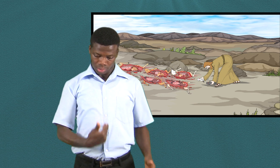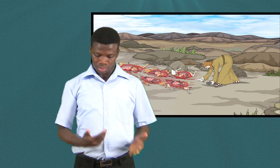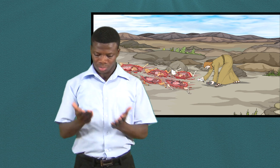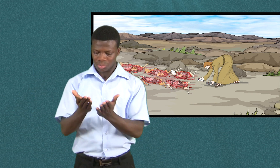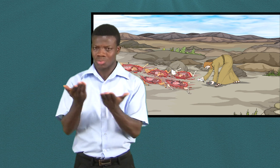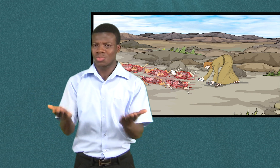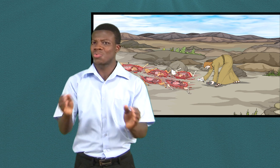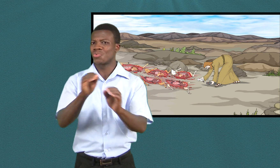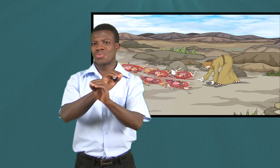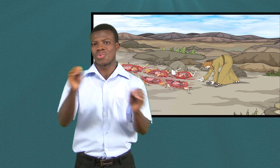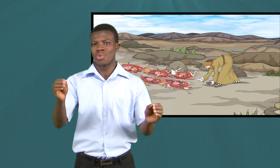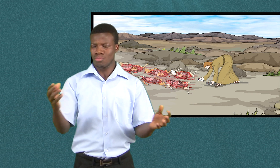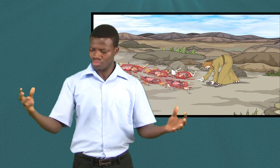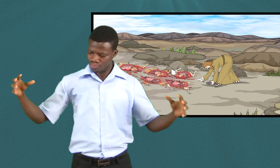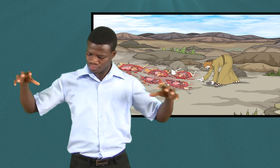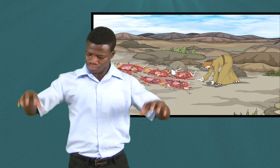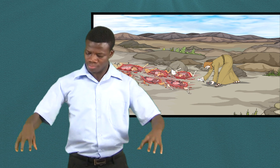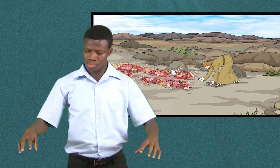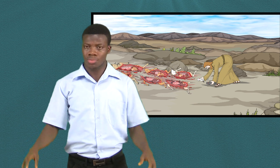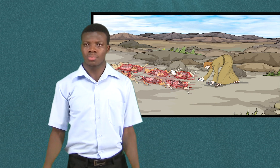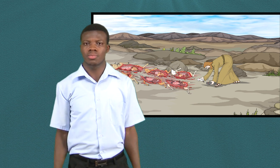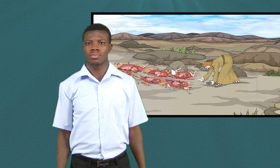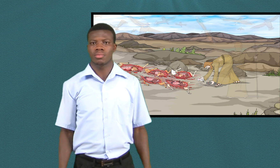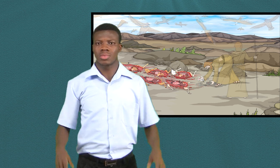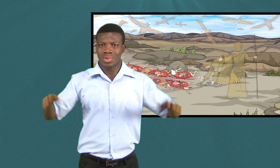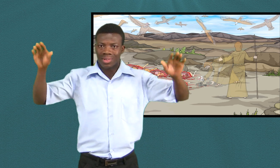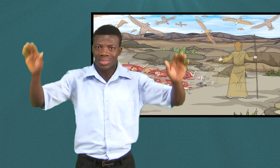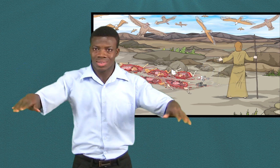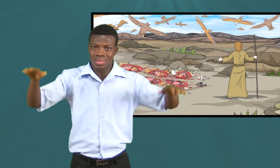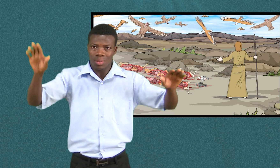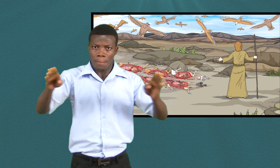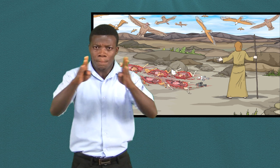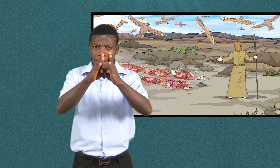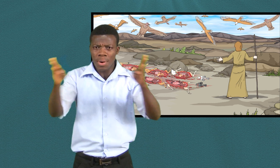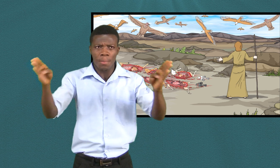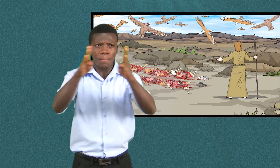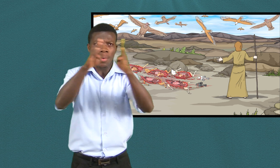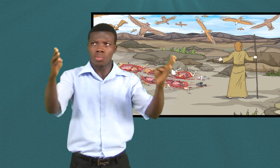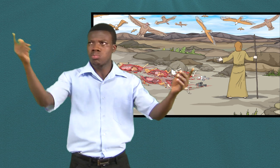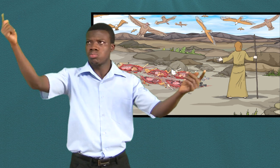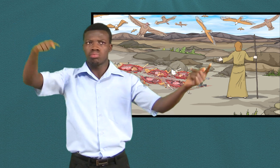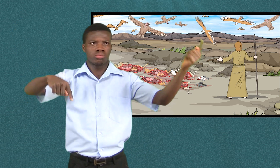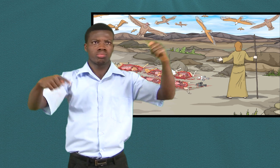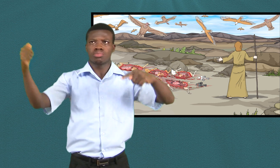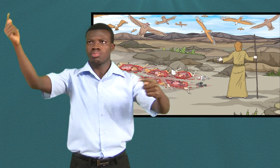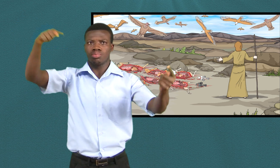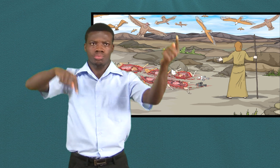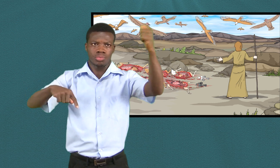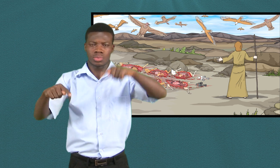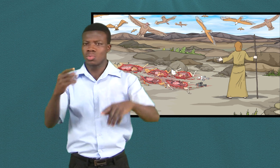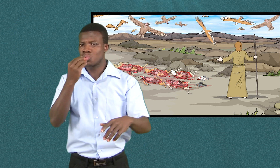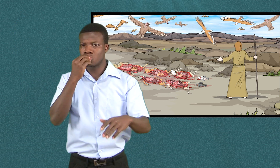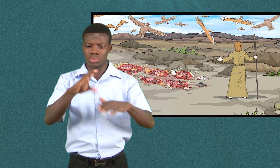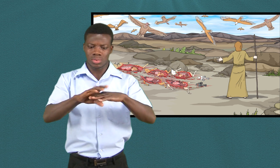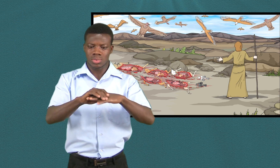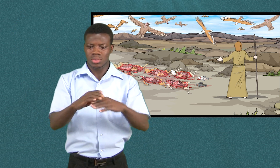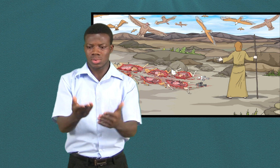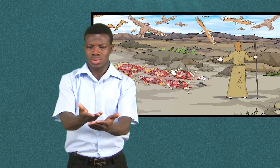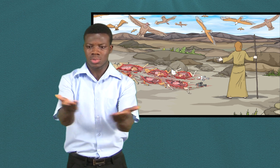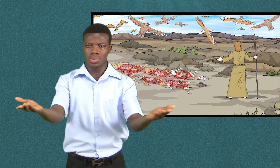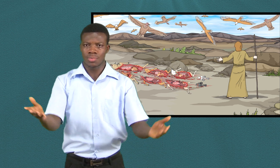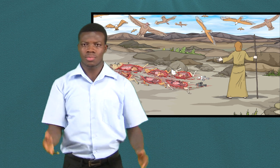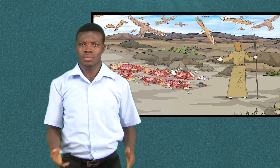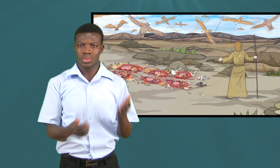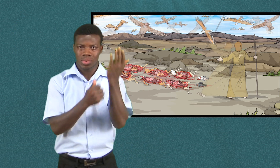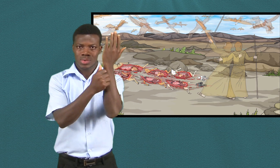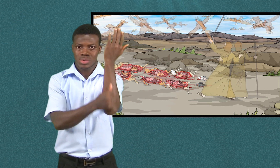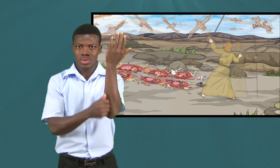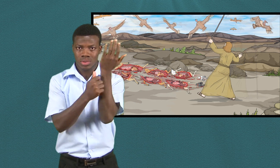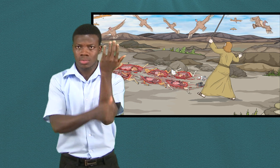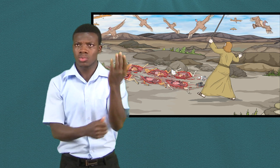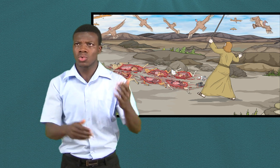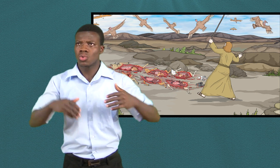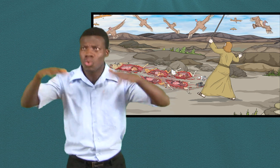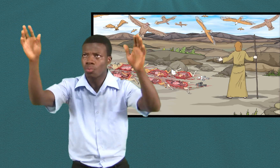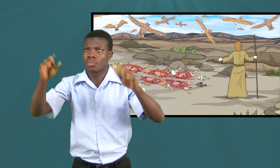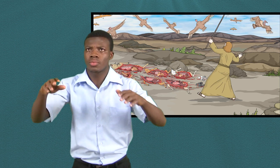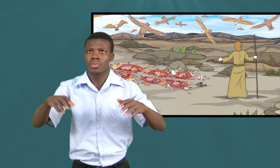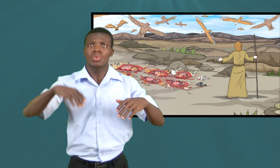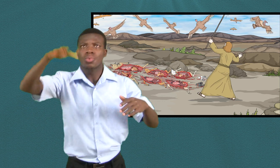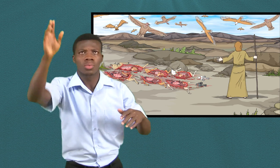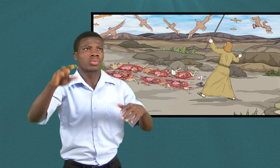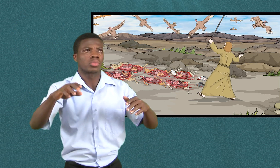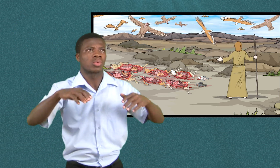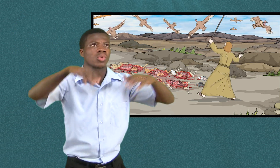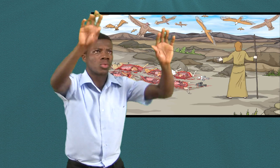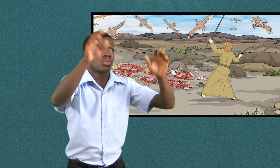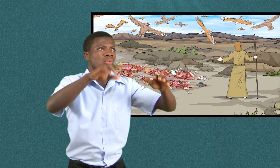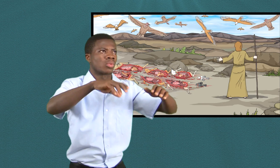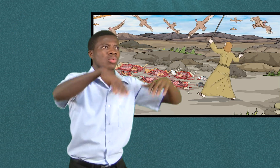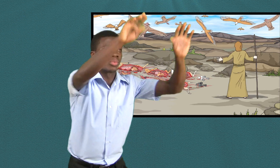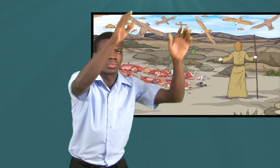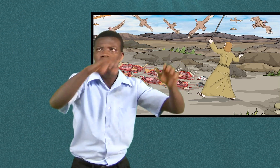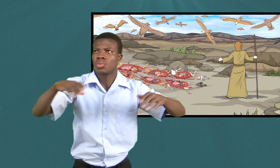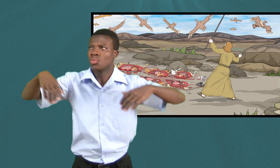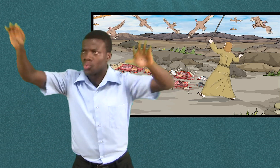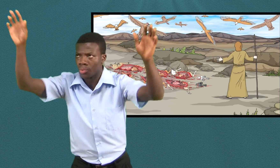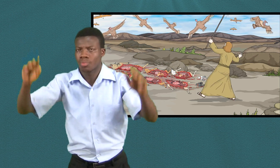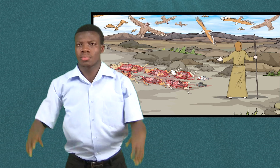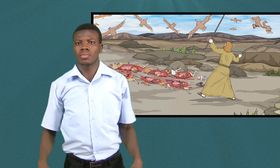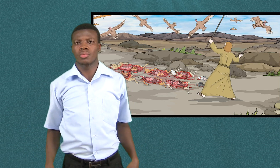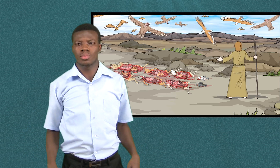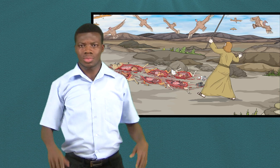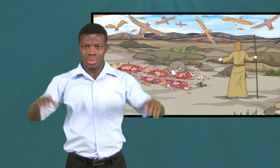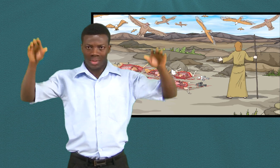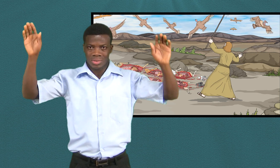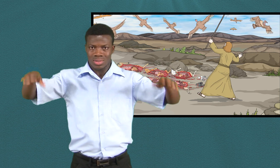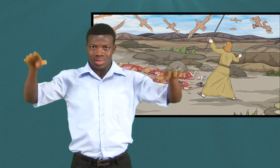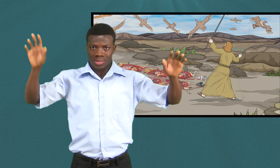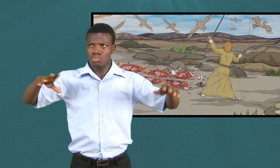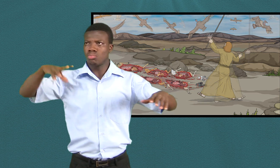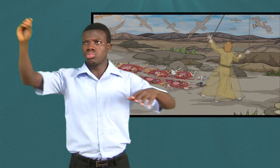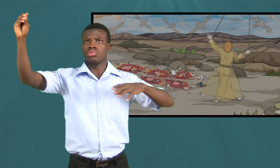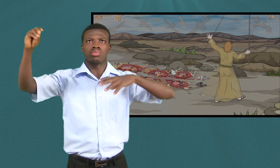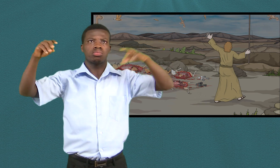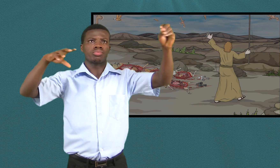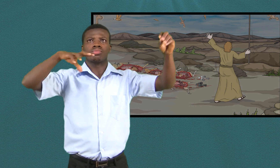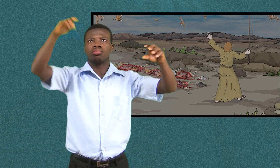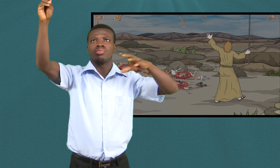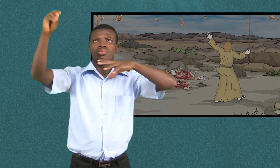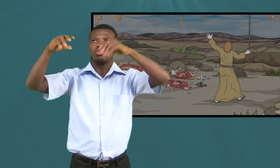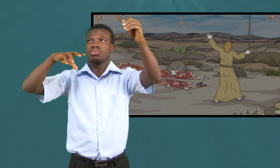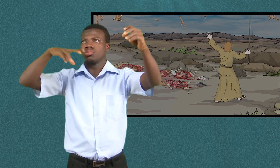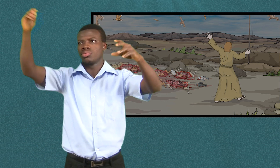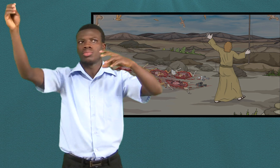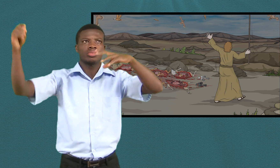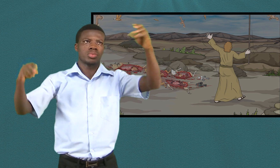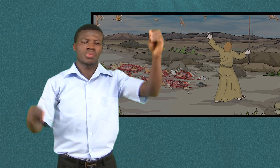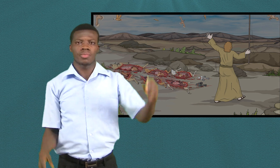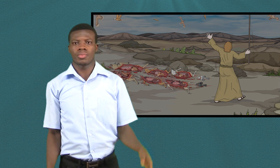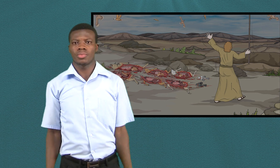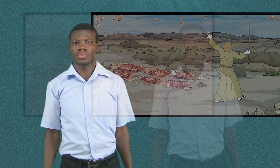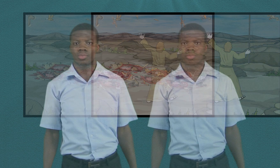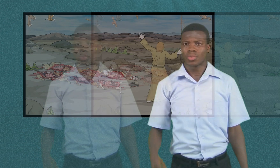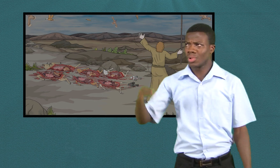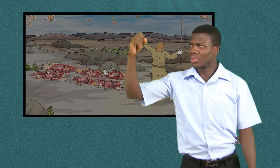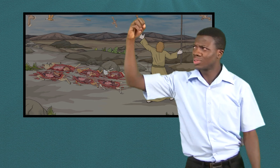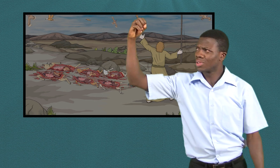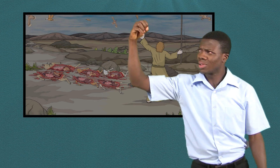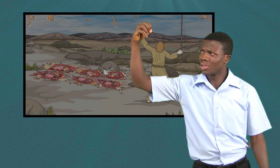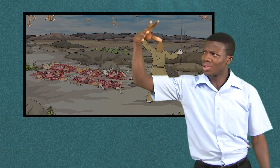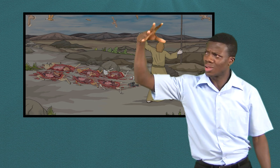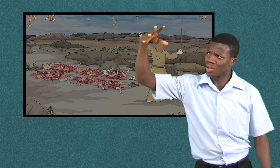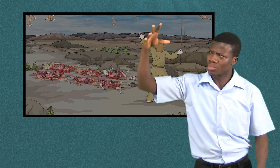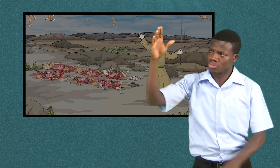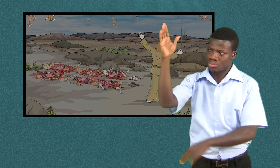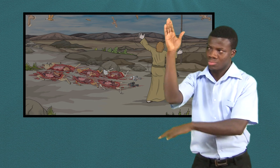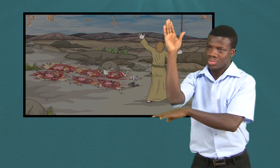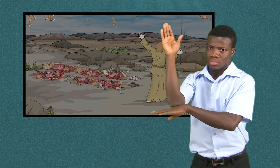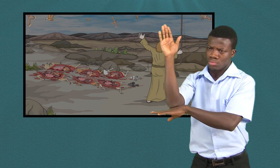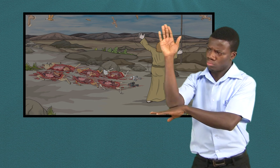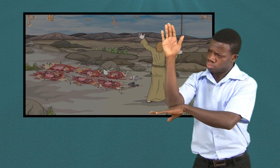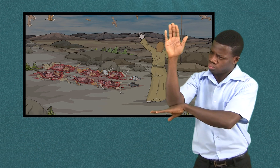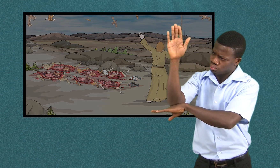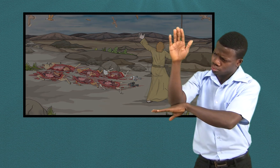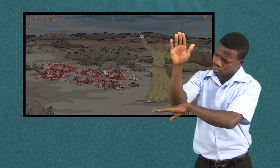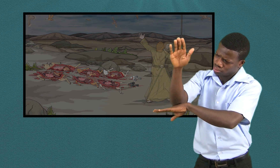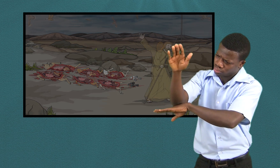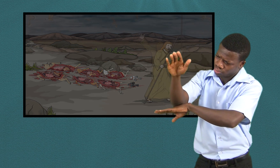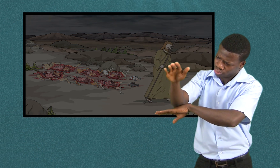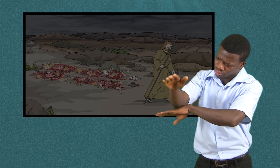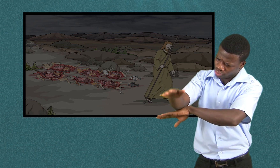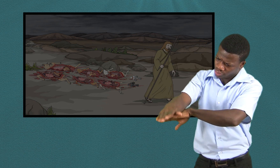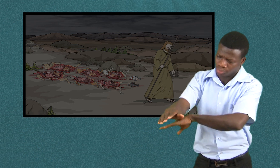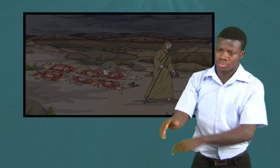And the birds of prey descended on the carcasses, but Abram drove them away.